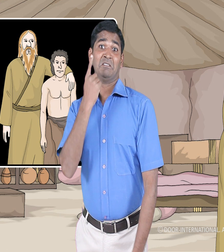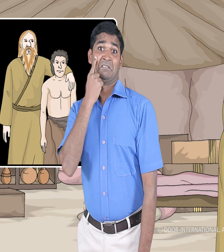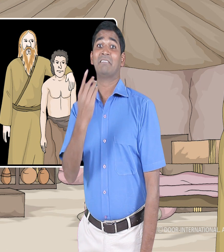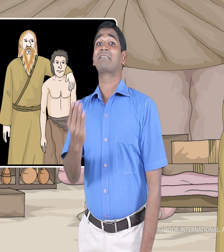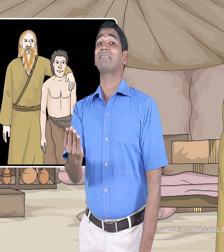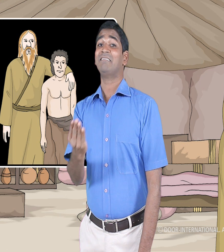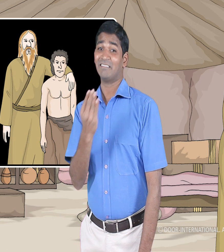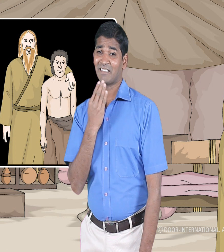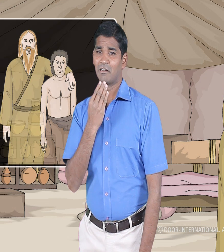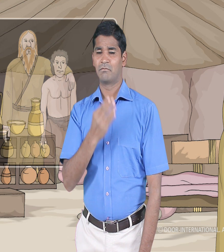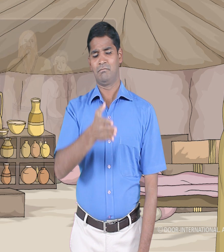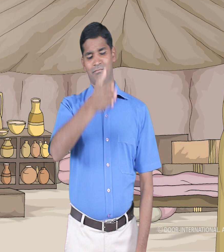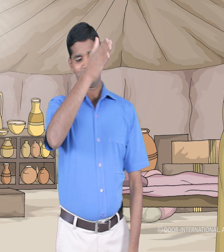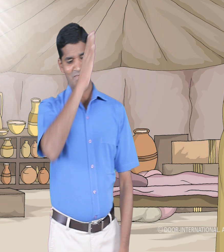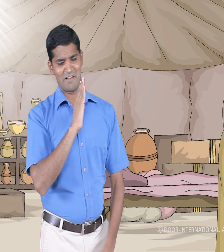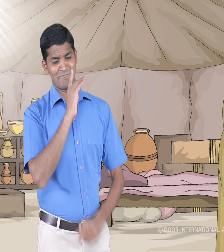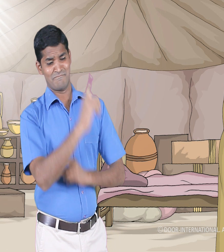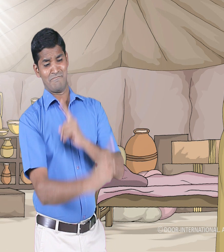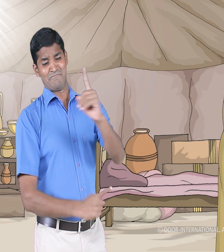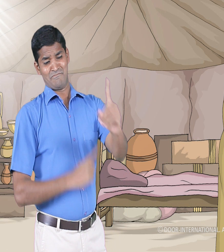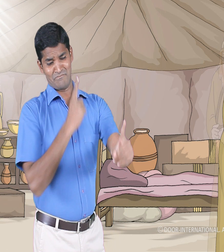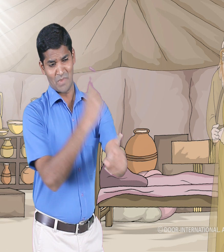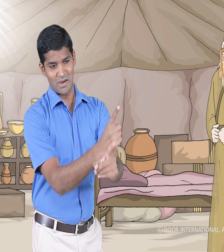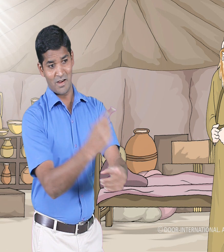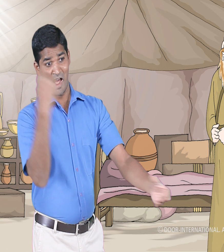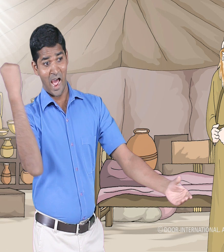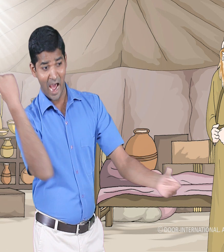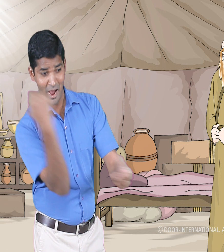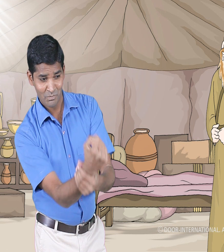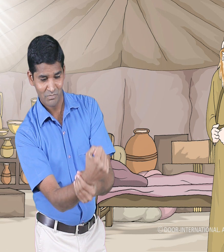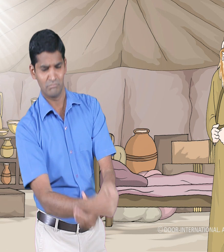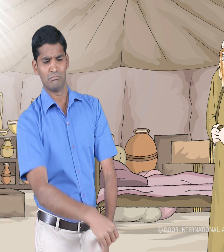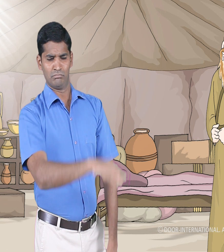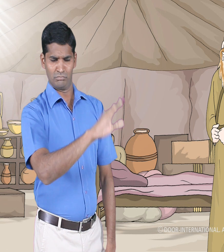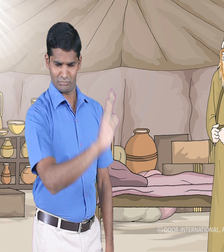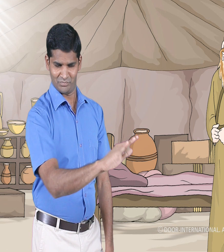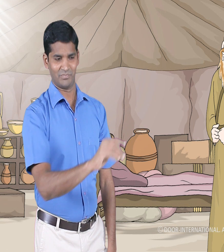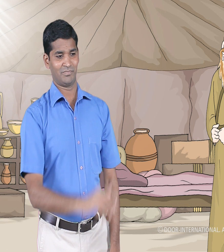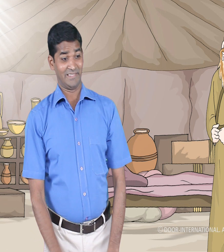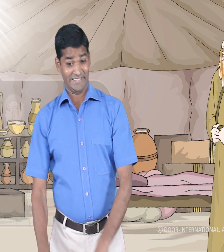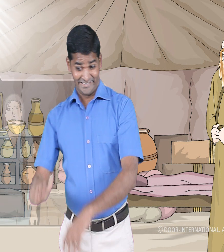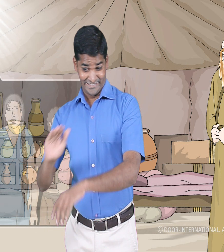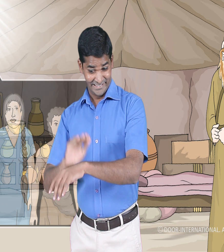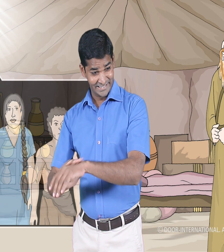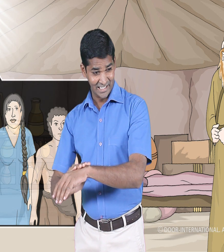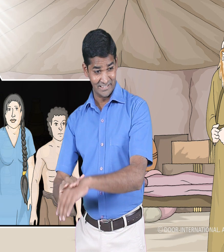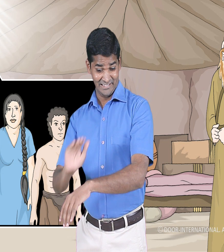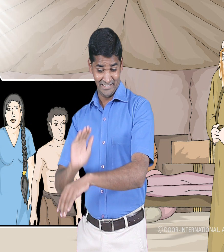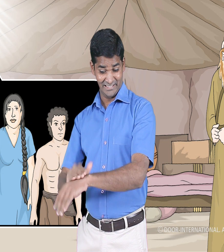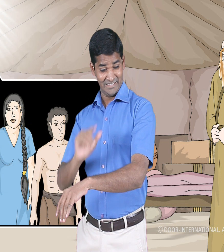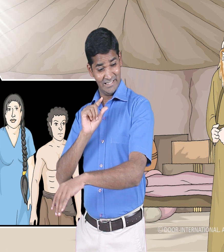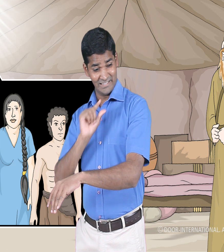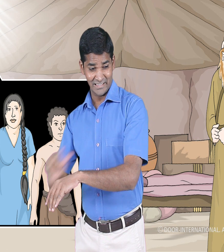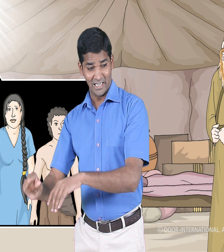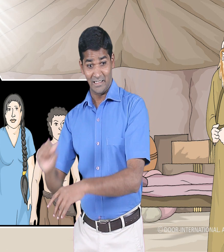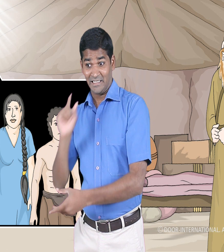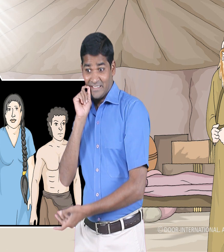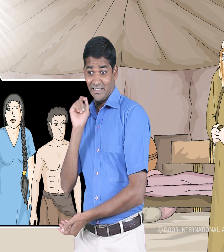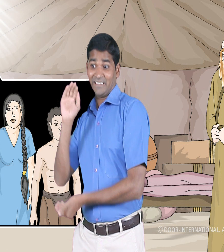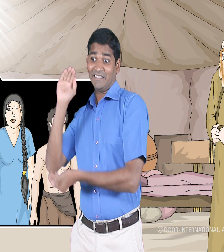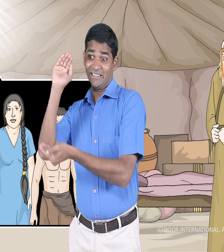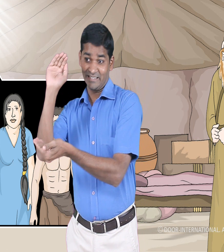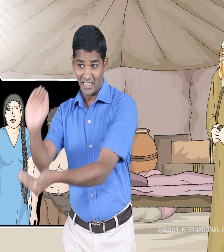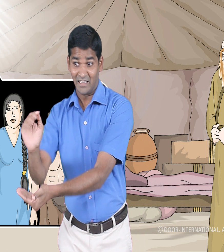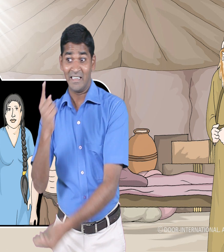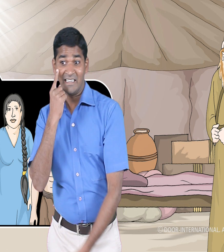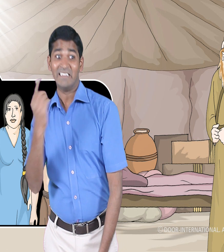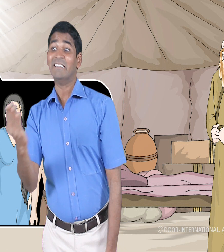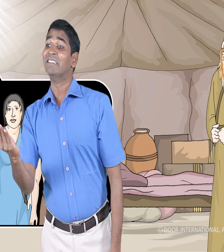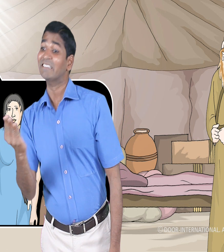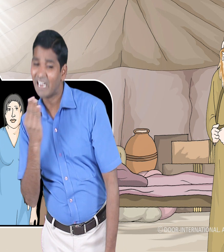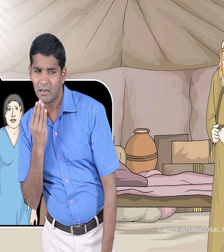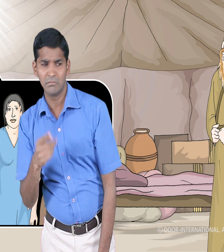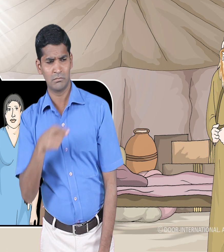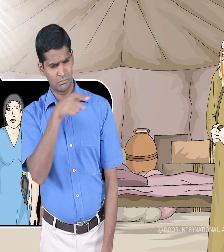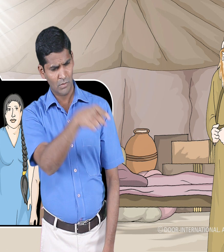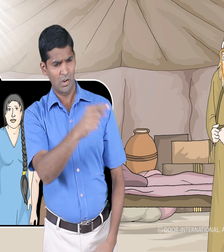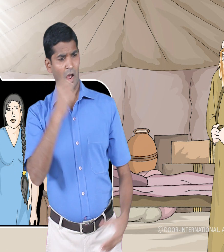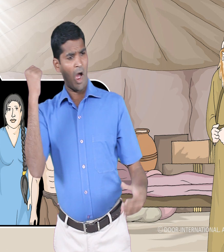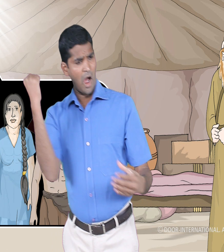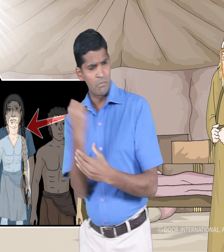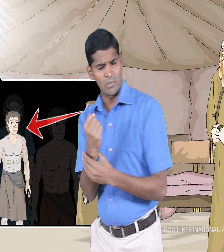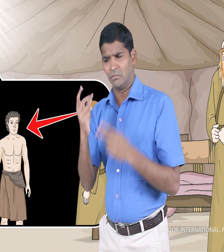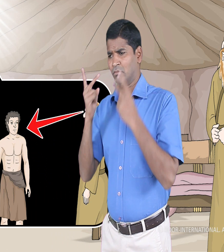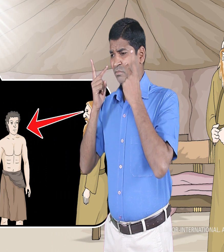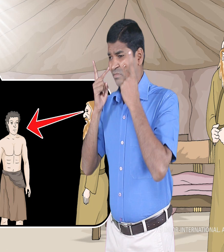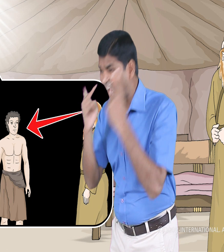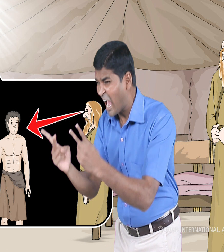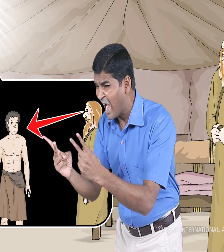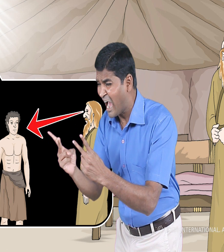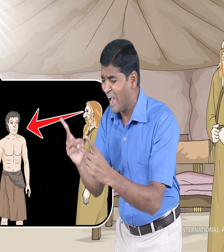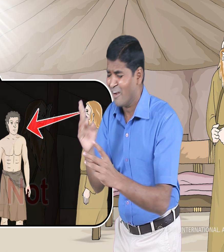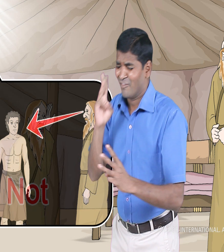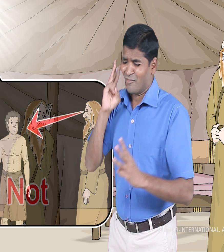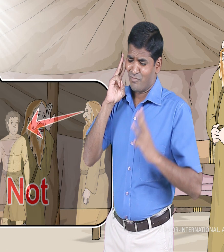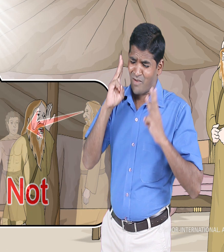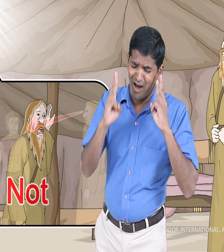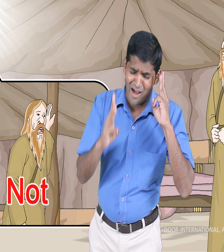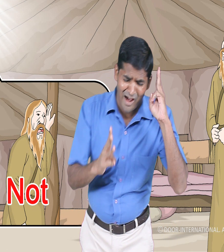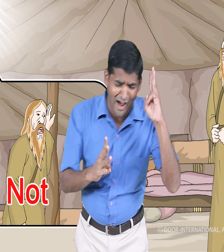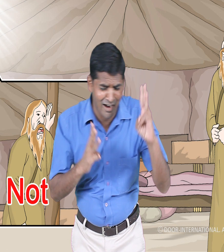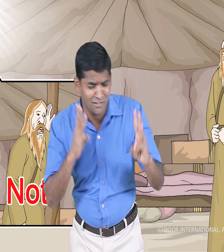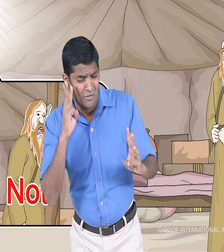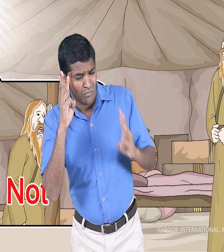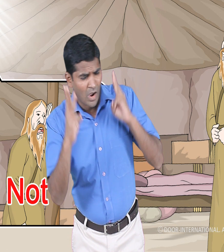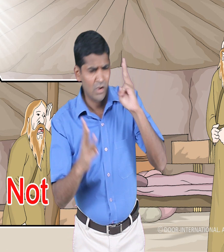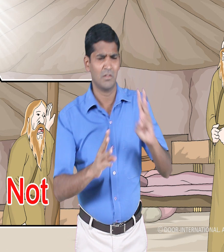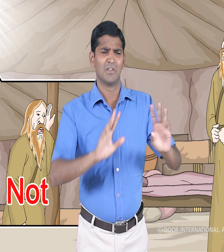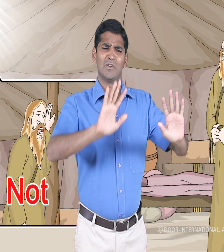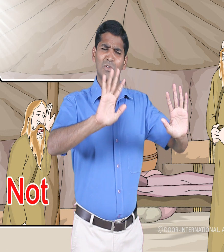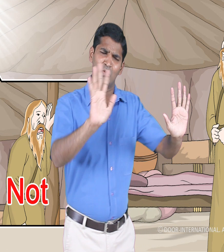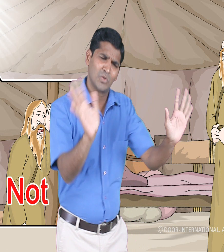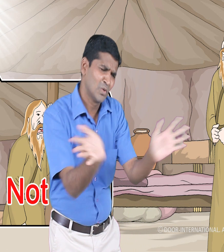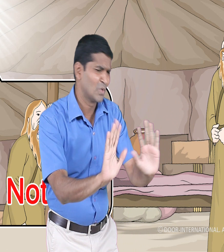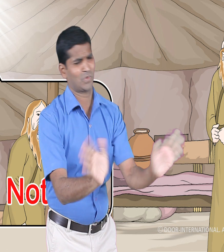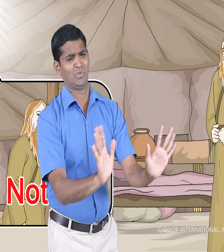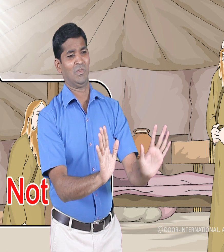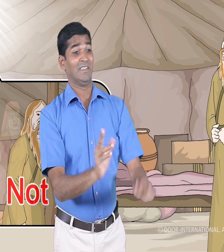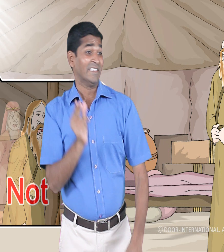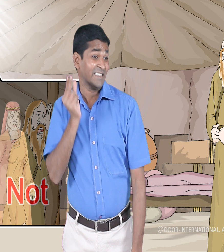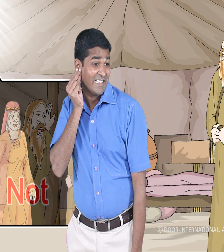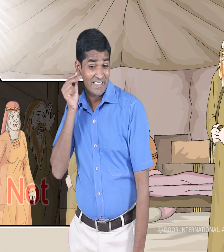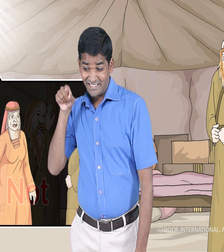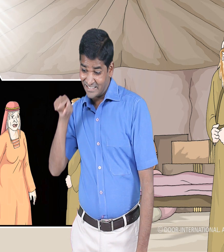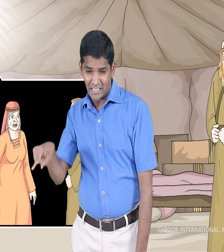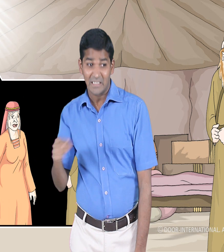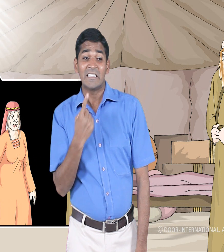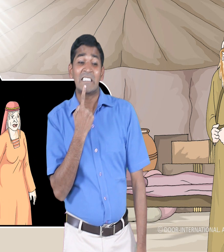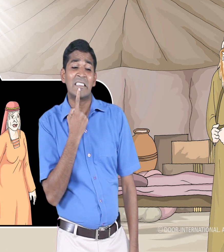But God said to Abraham, “Do not be distressed about the boy and your maidservant.